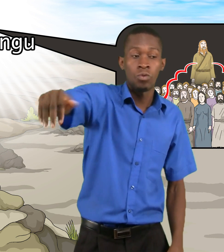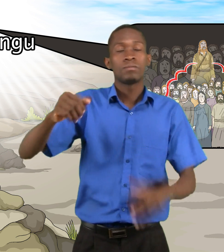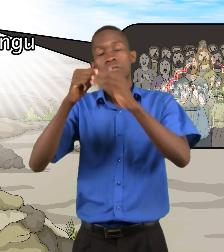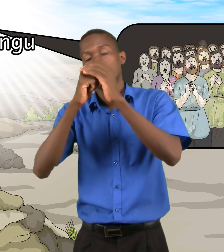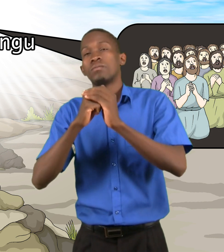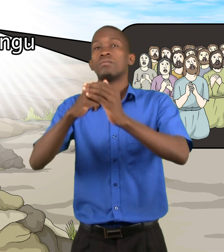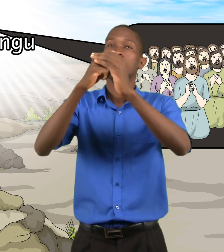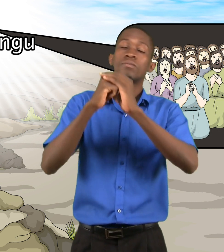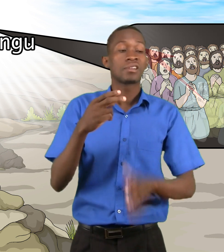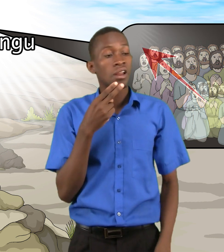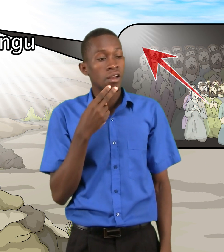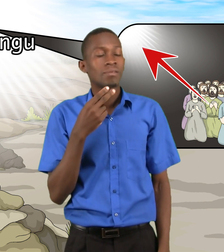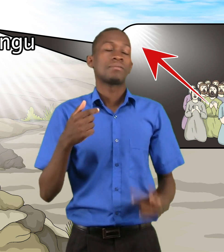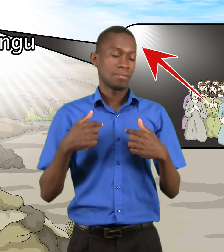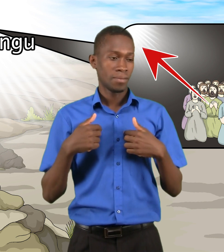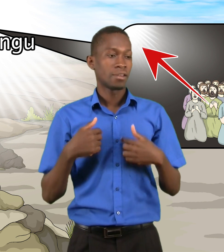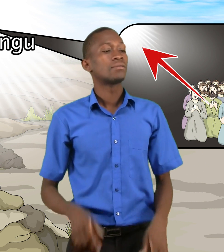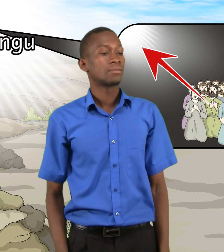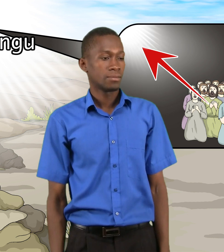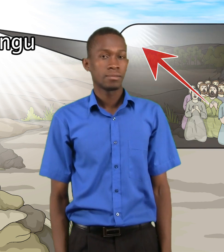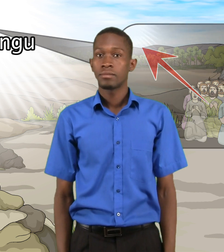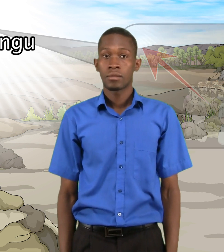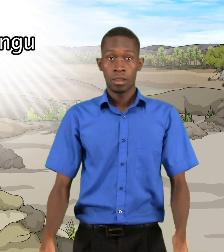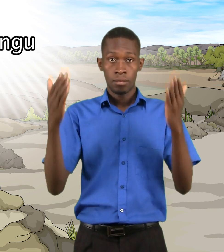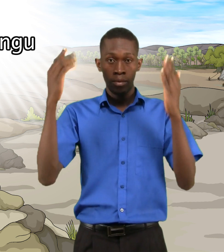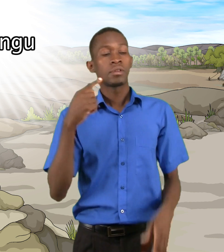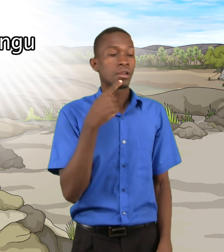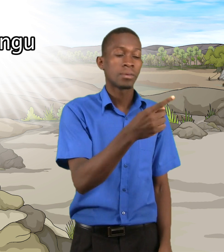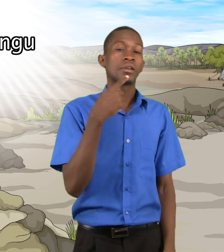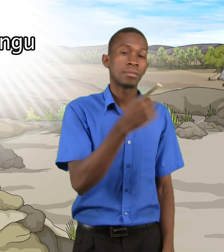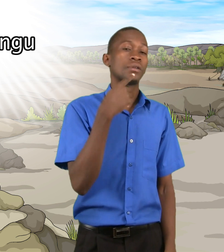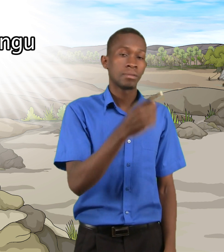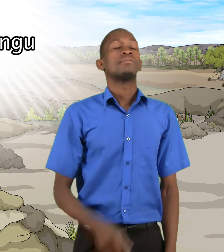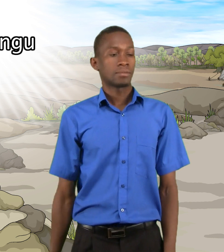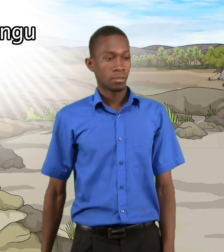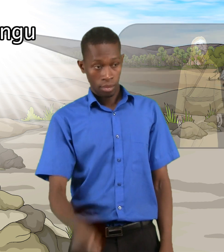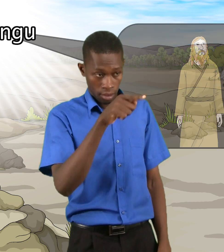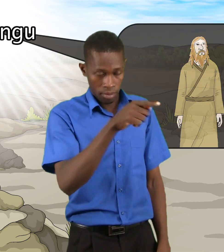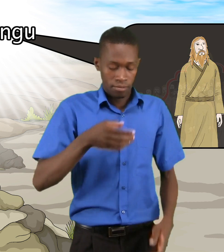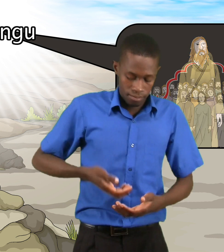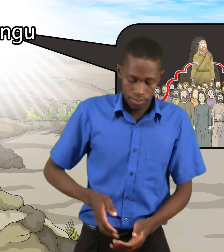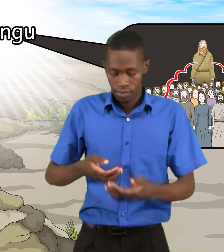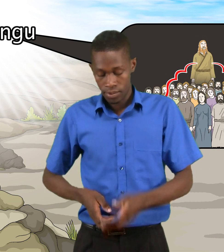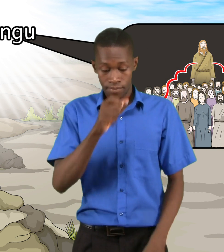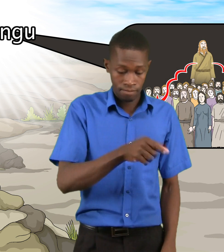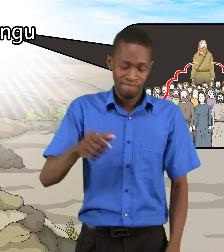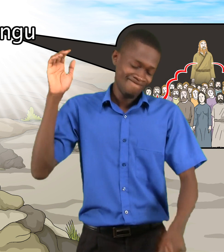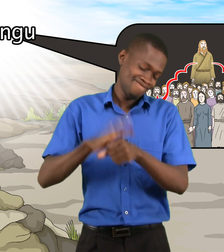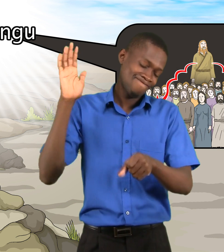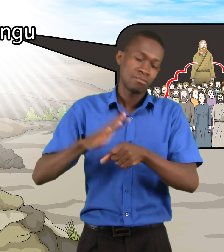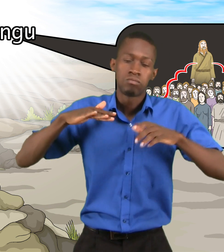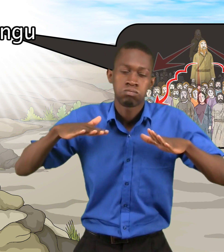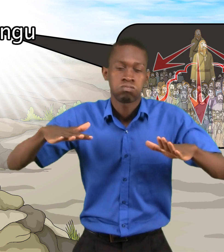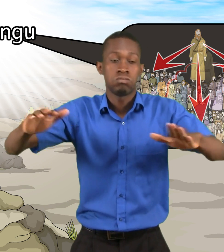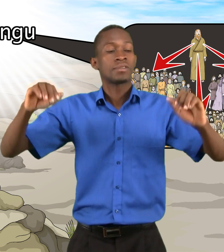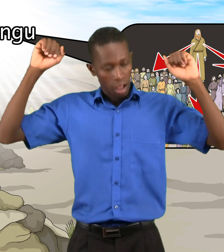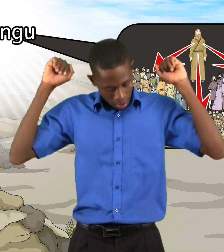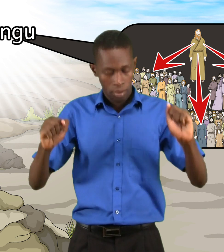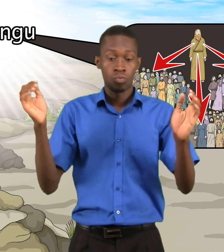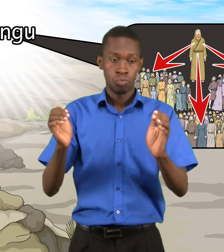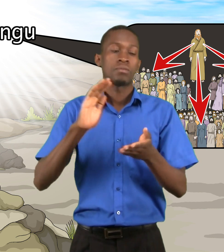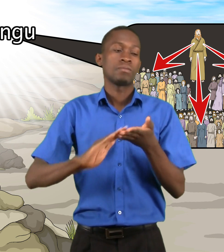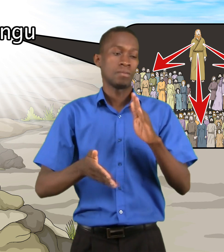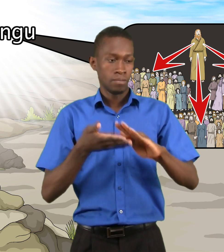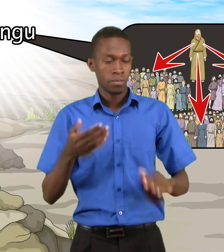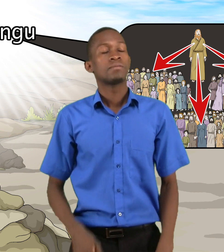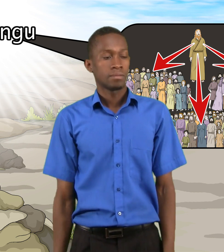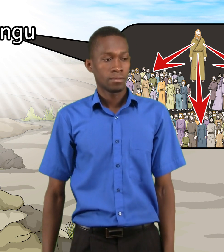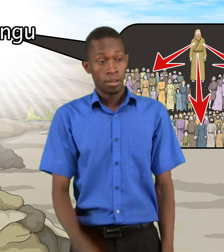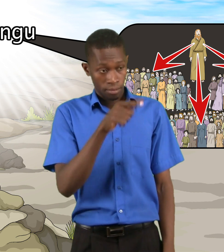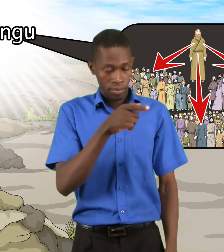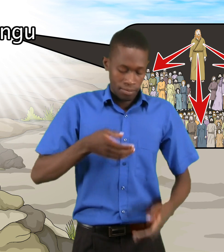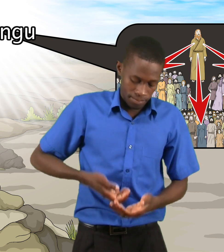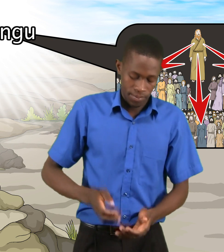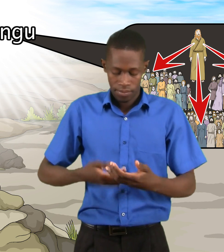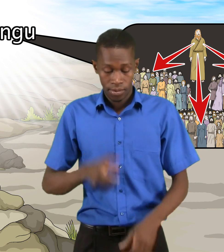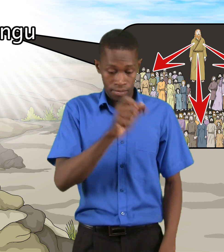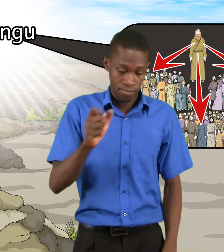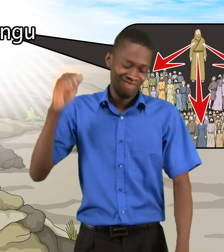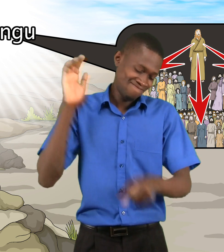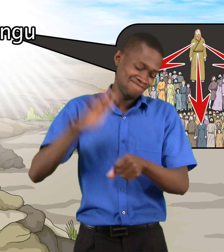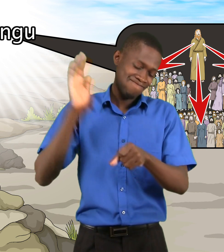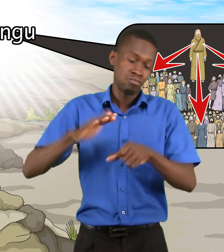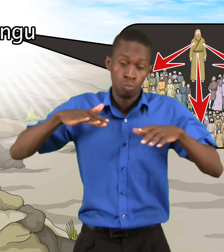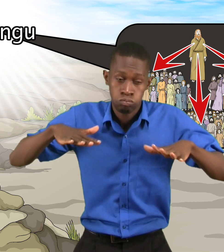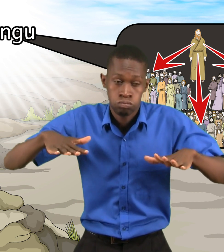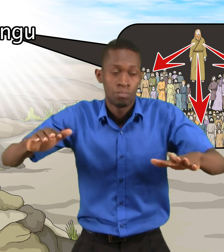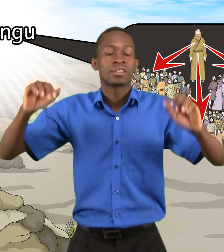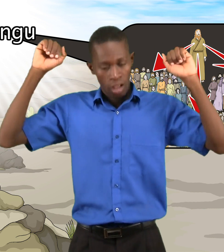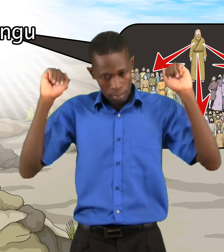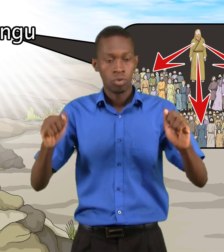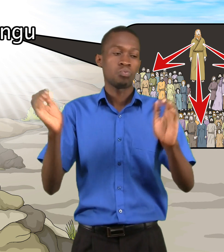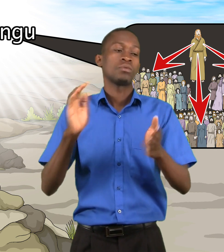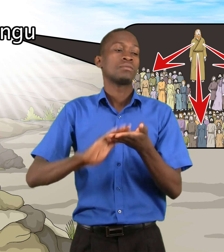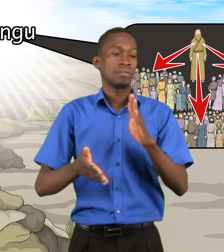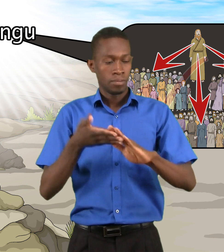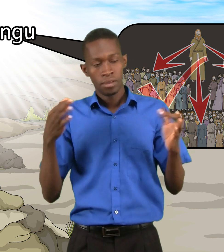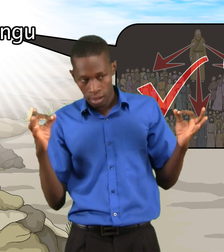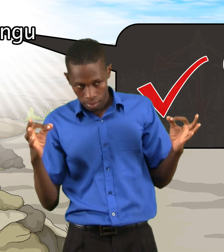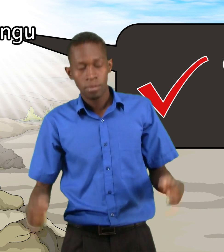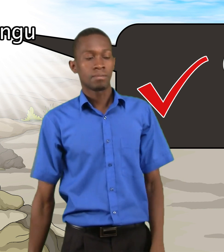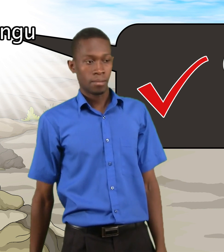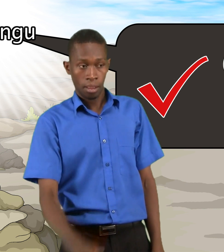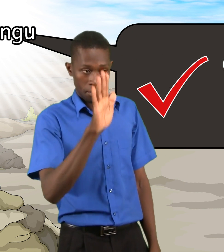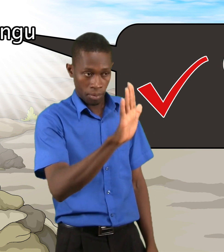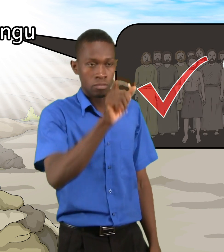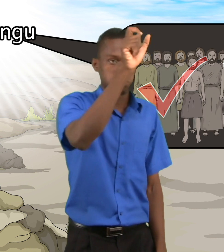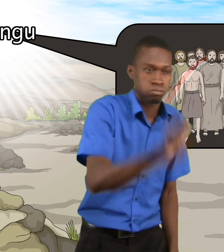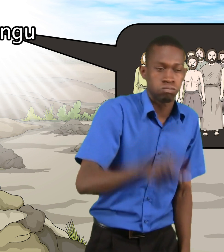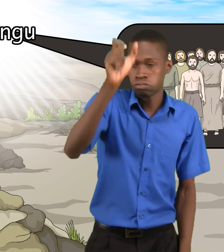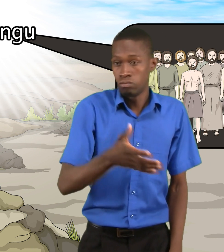God also said to Abraham, “You must keep My covenant—you and your descendants in the generations after you.